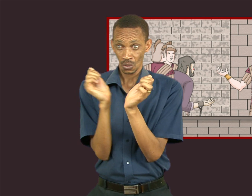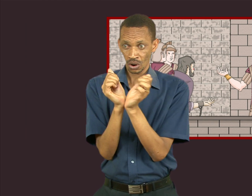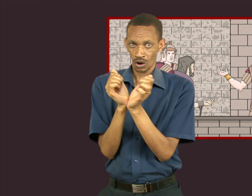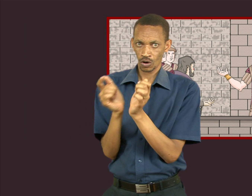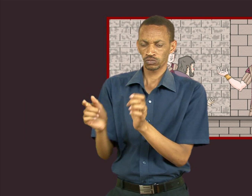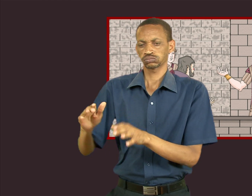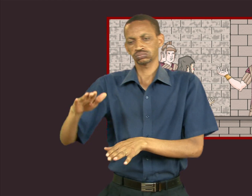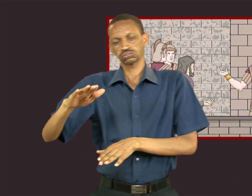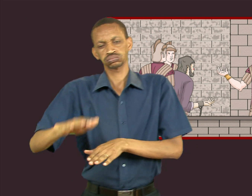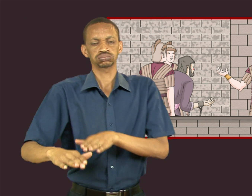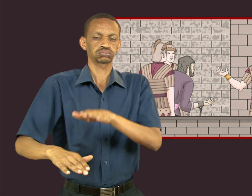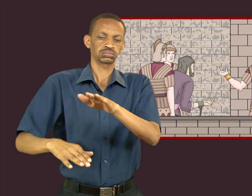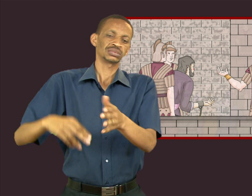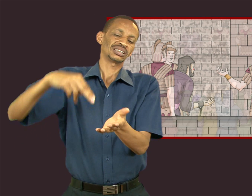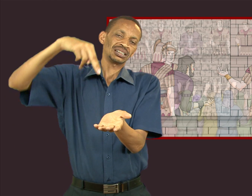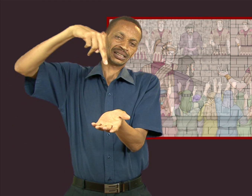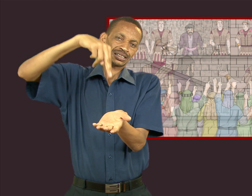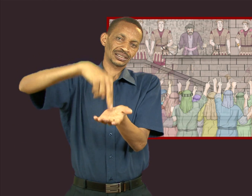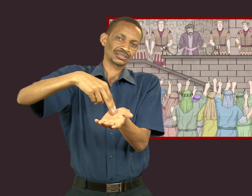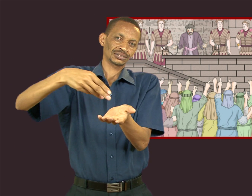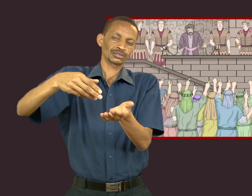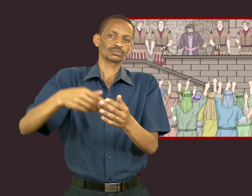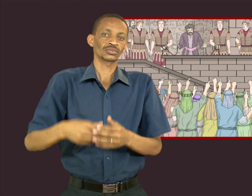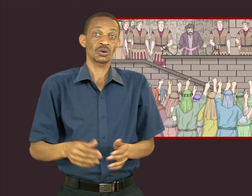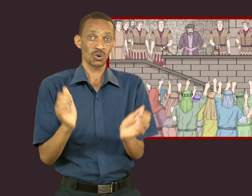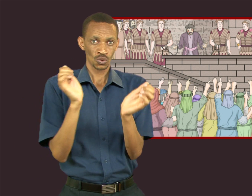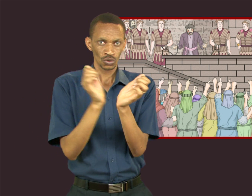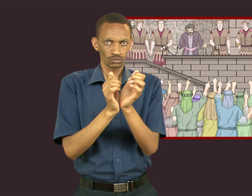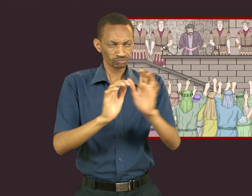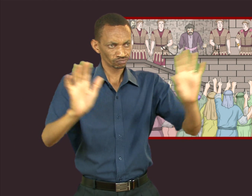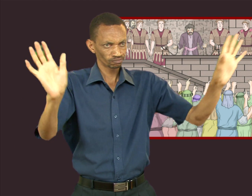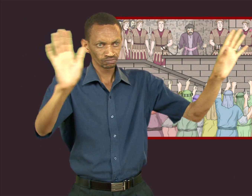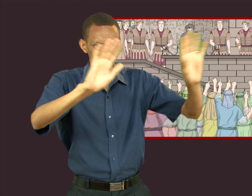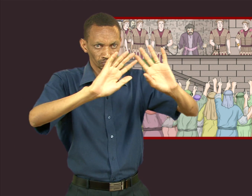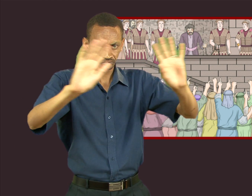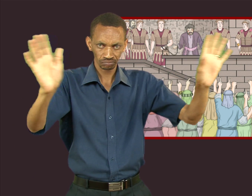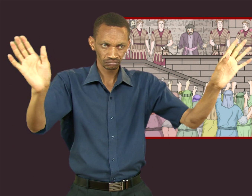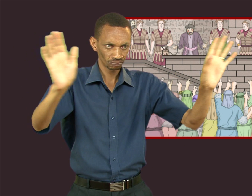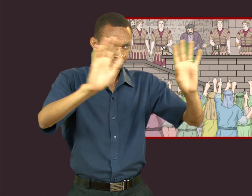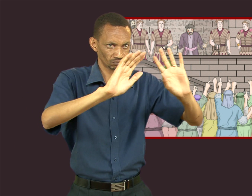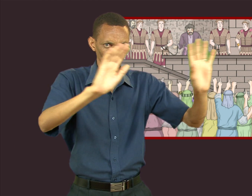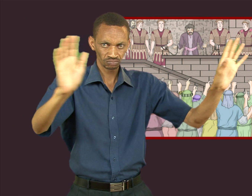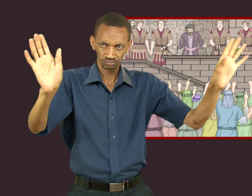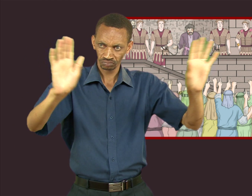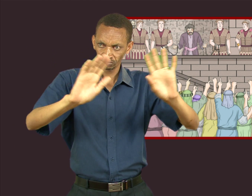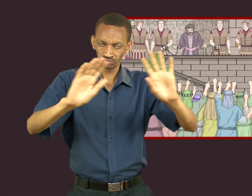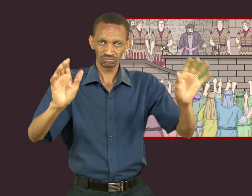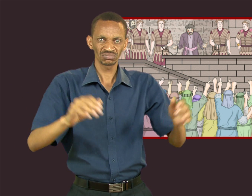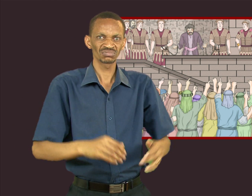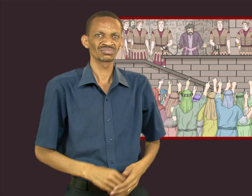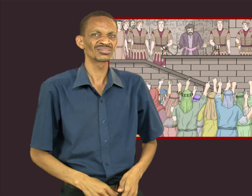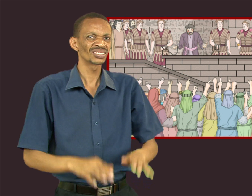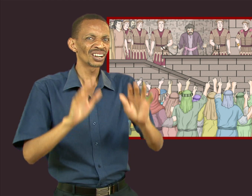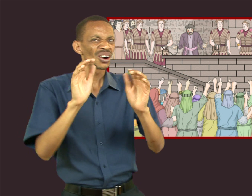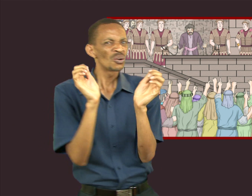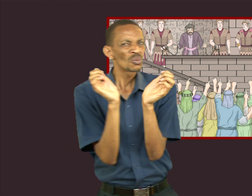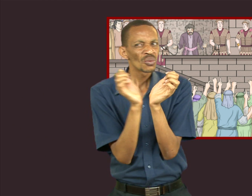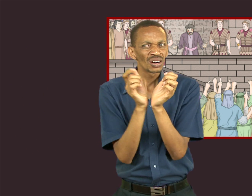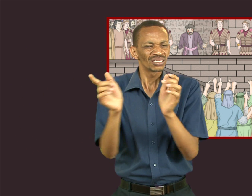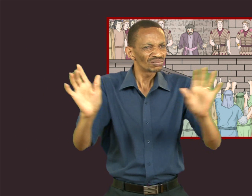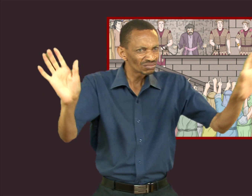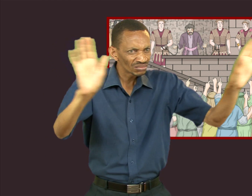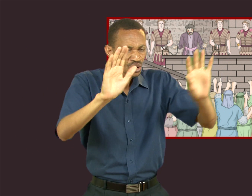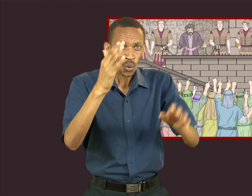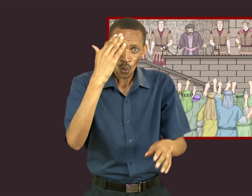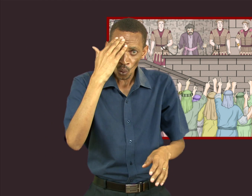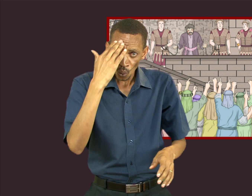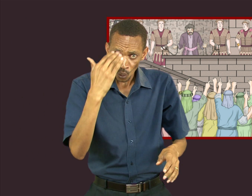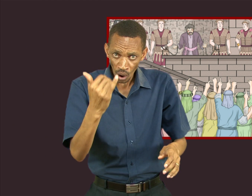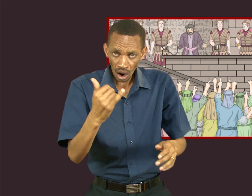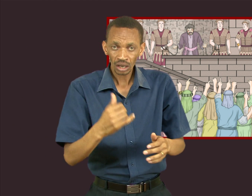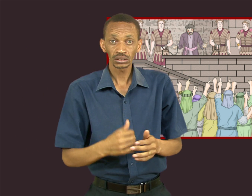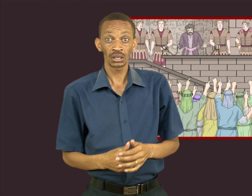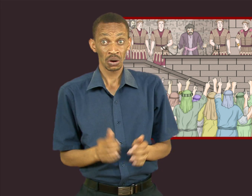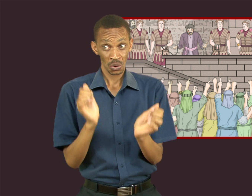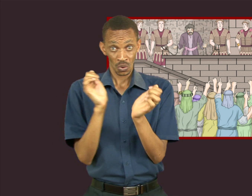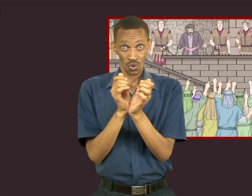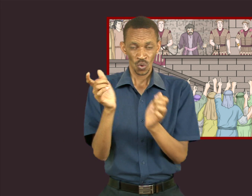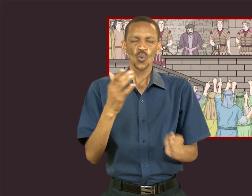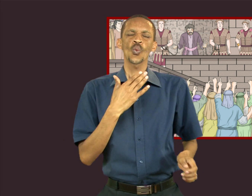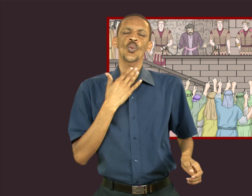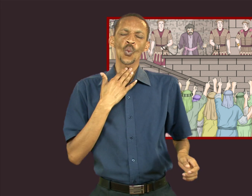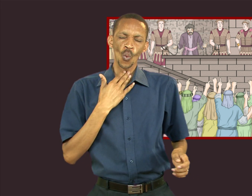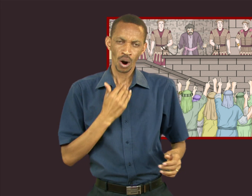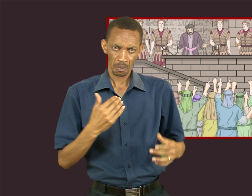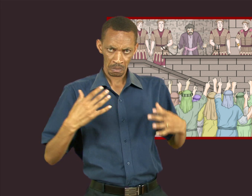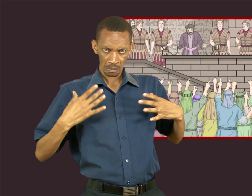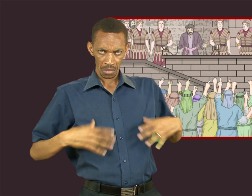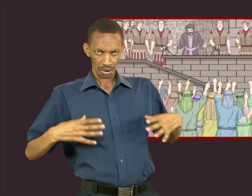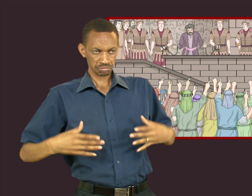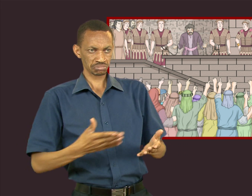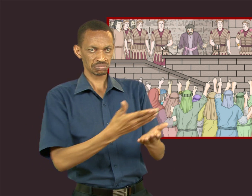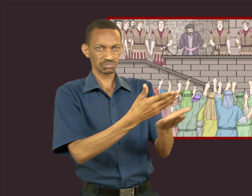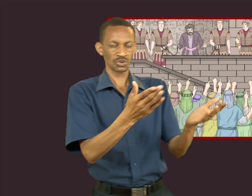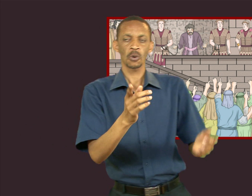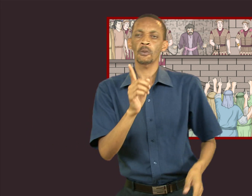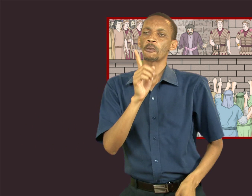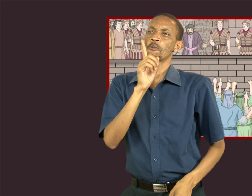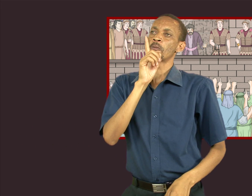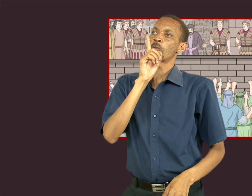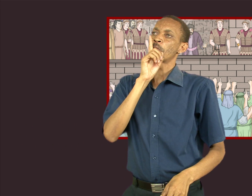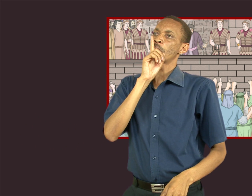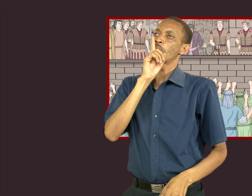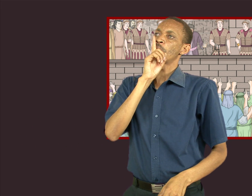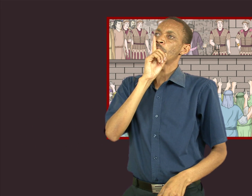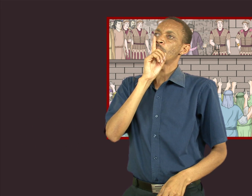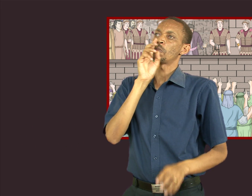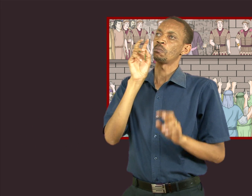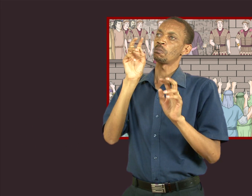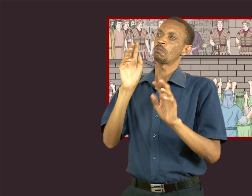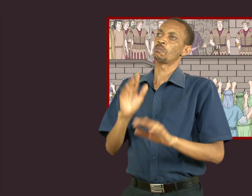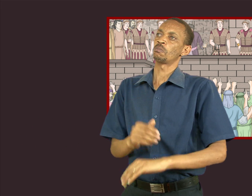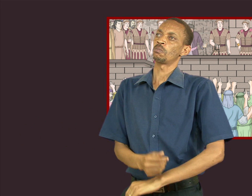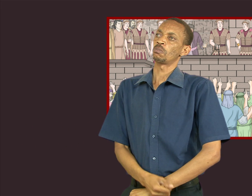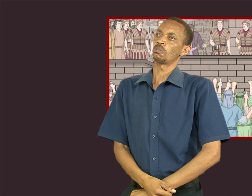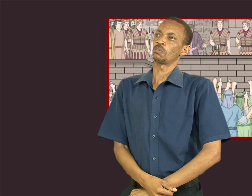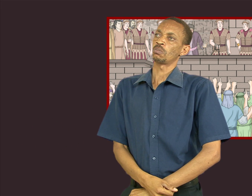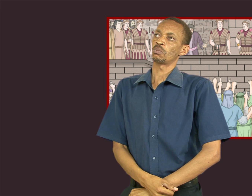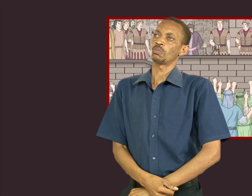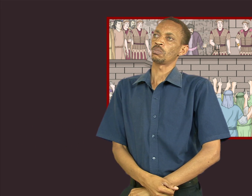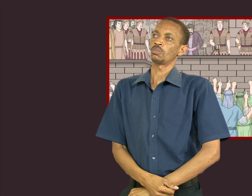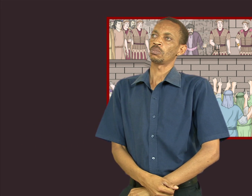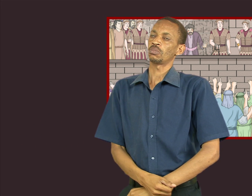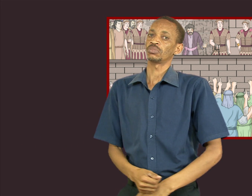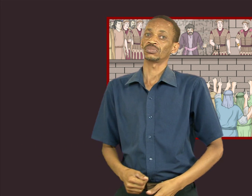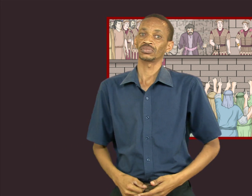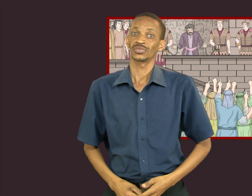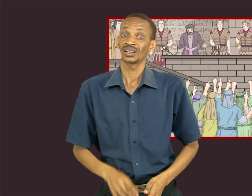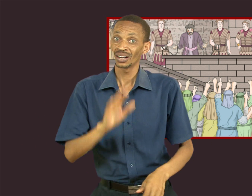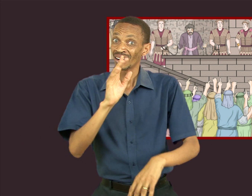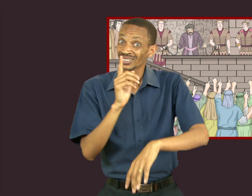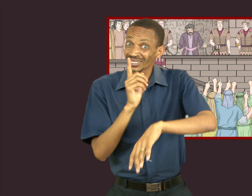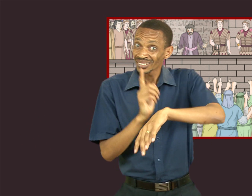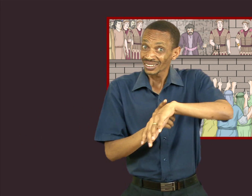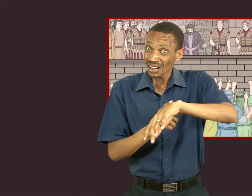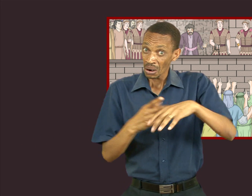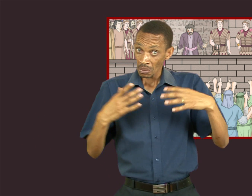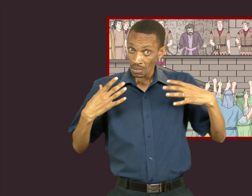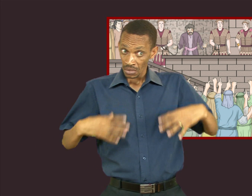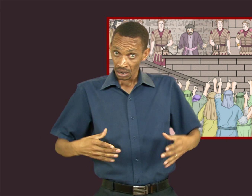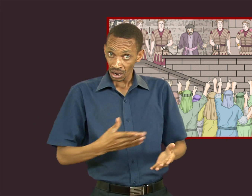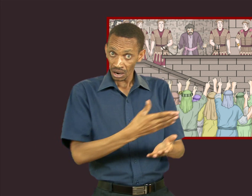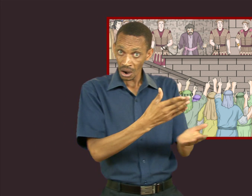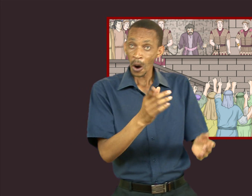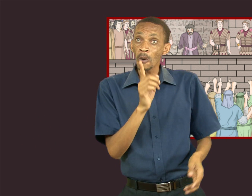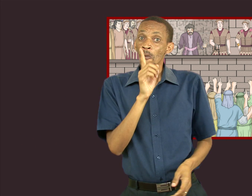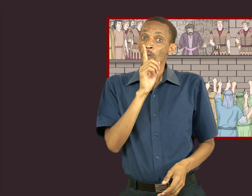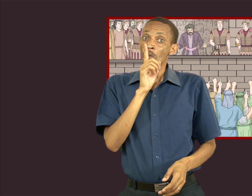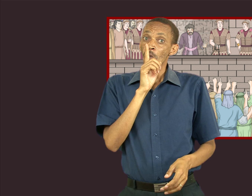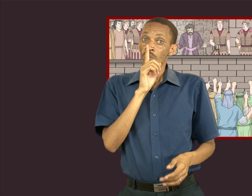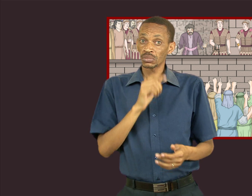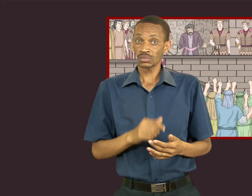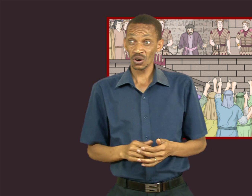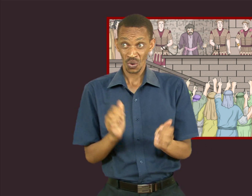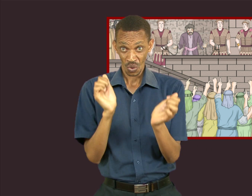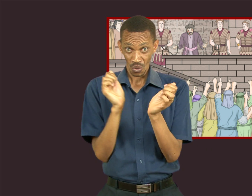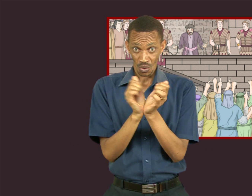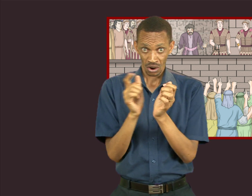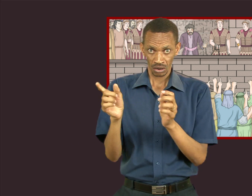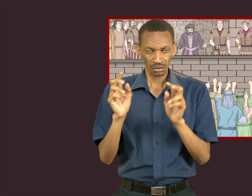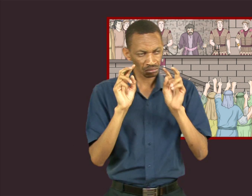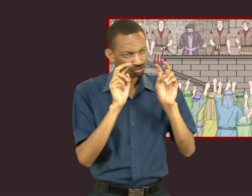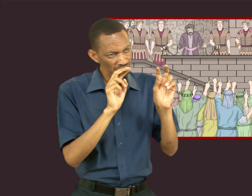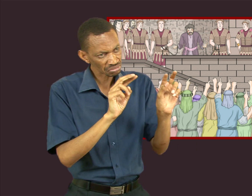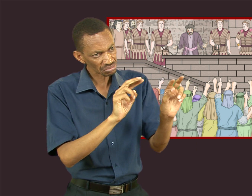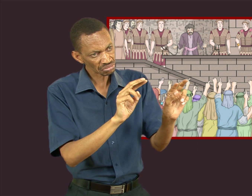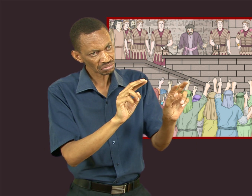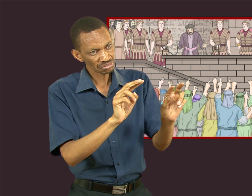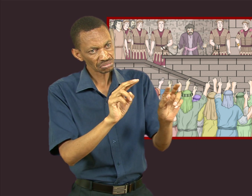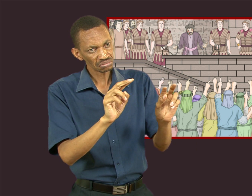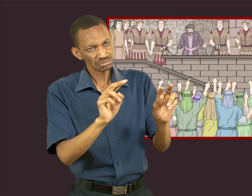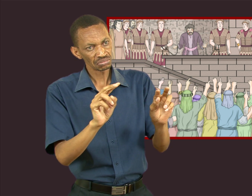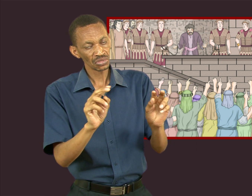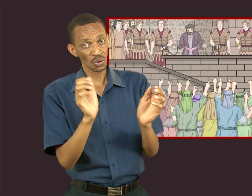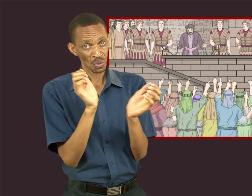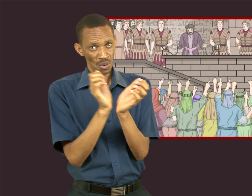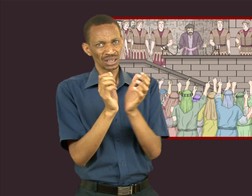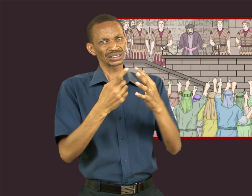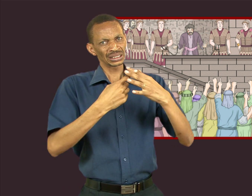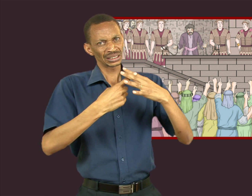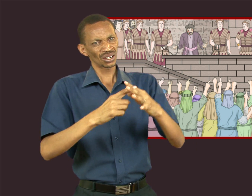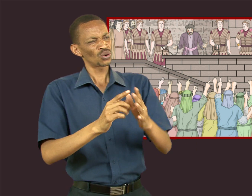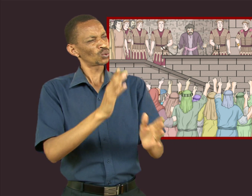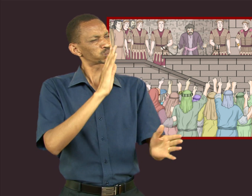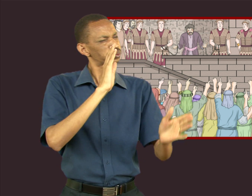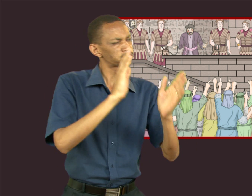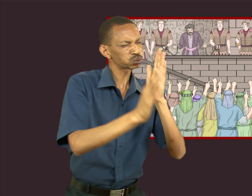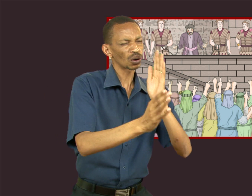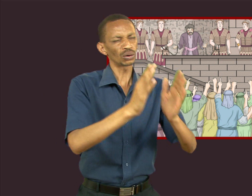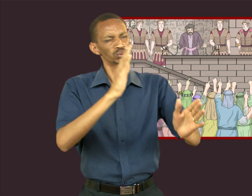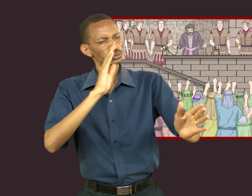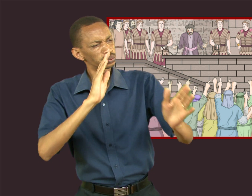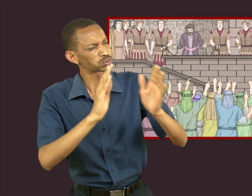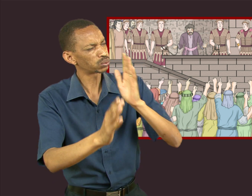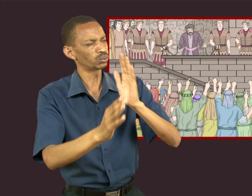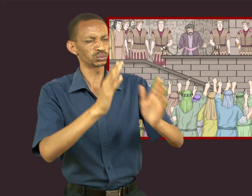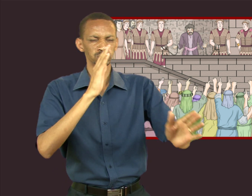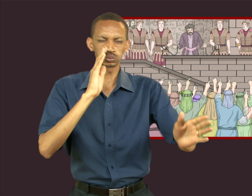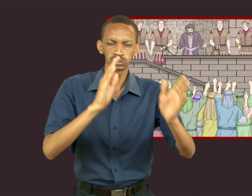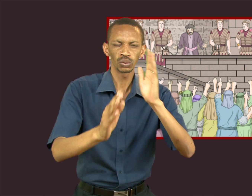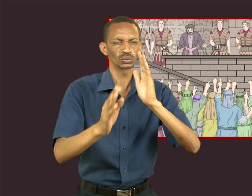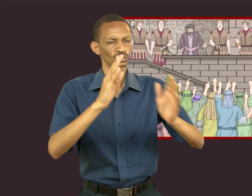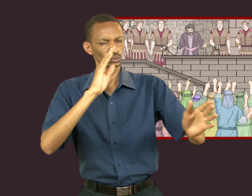Having received permission, Paul stood on the steps and motioned to the crowd.